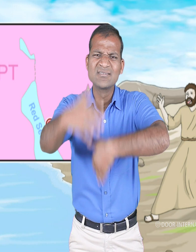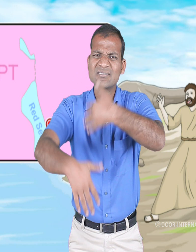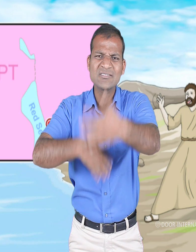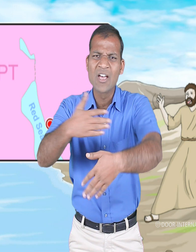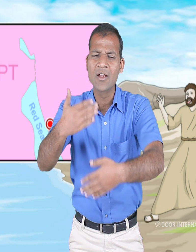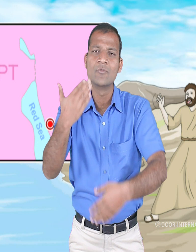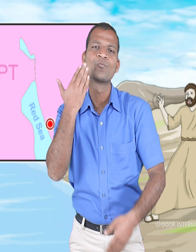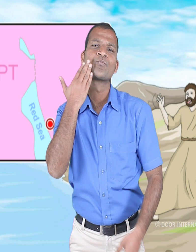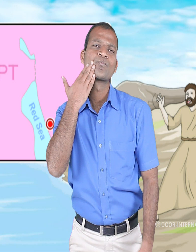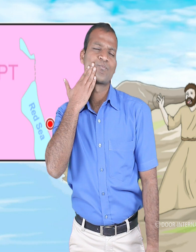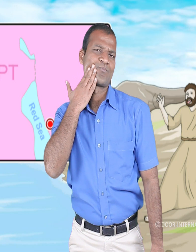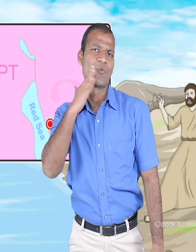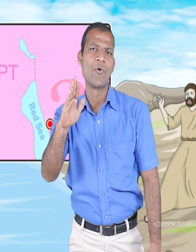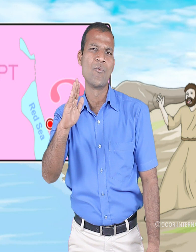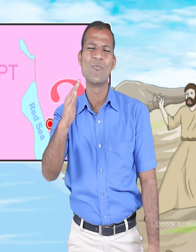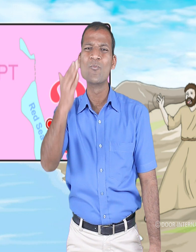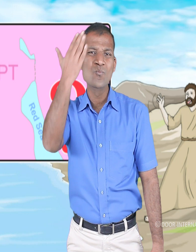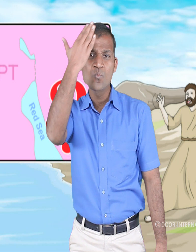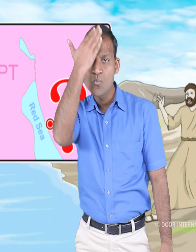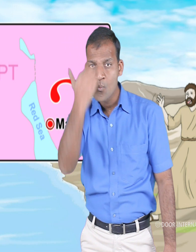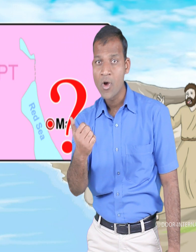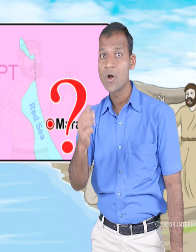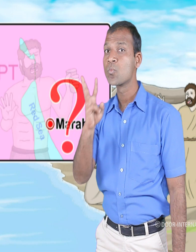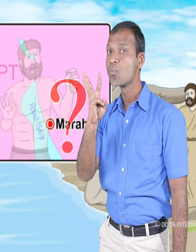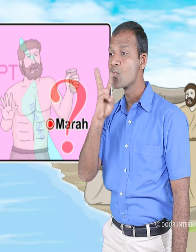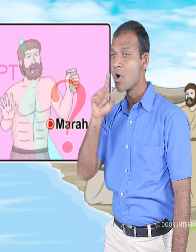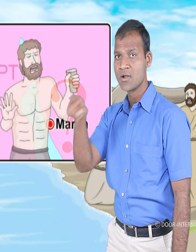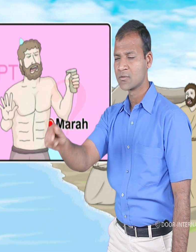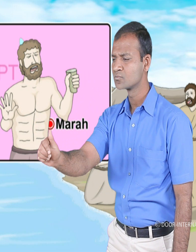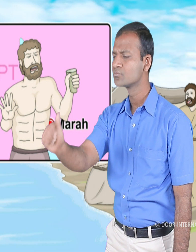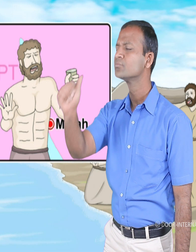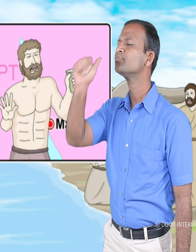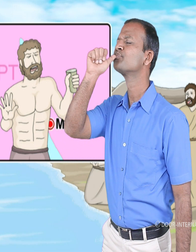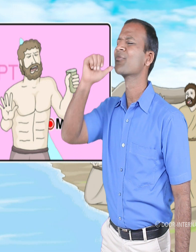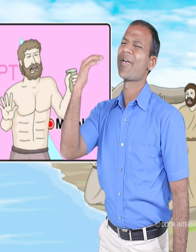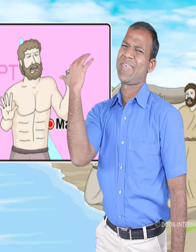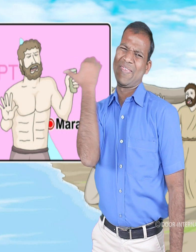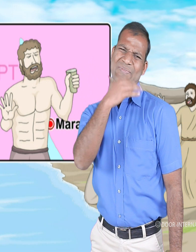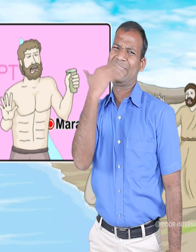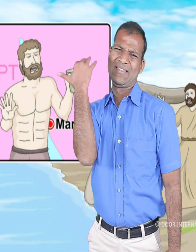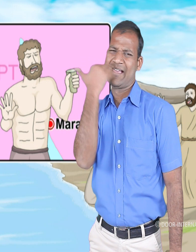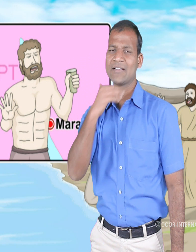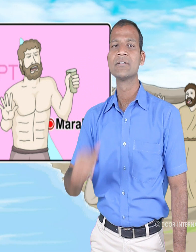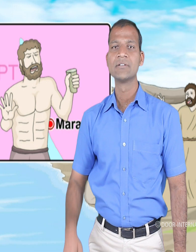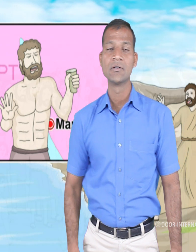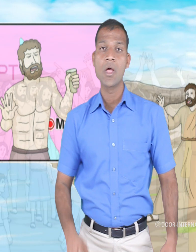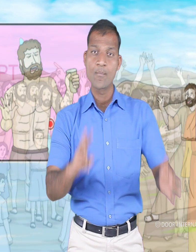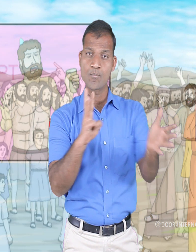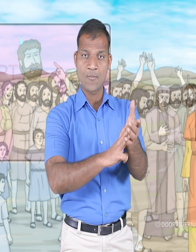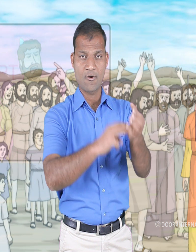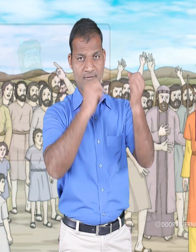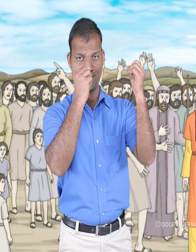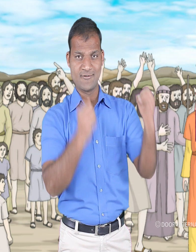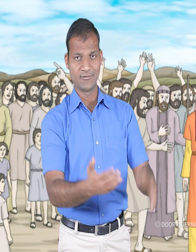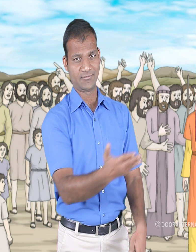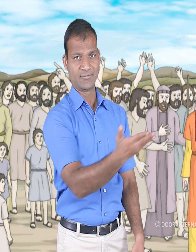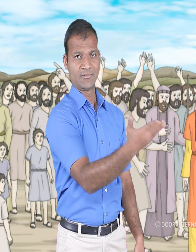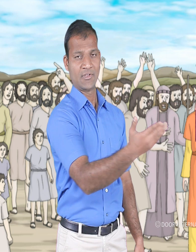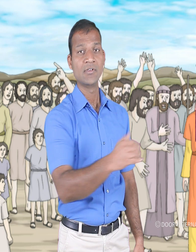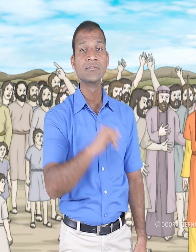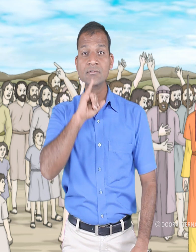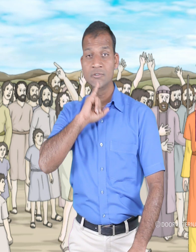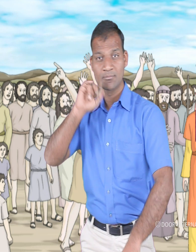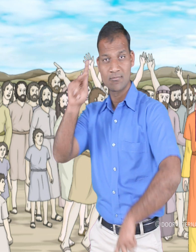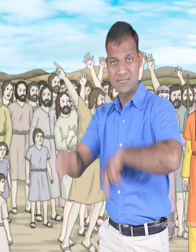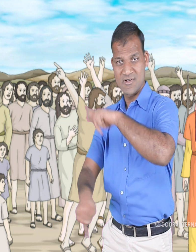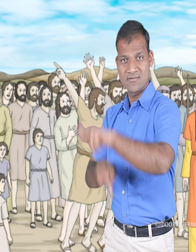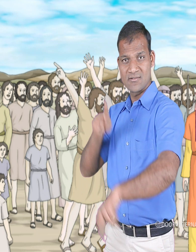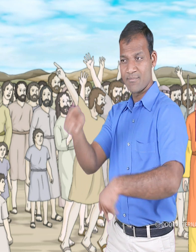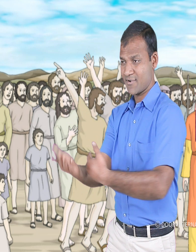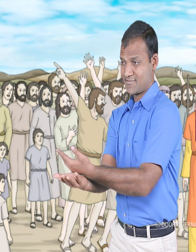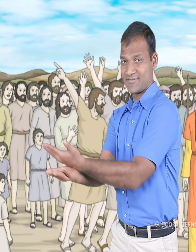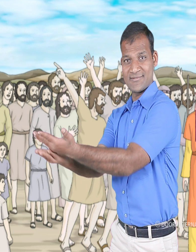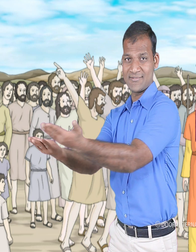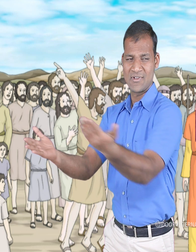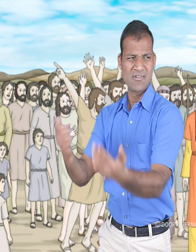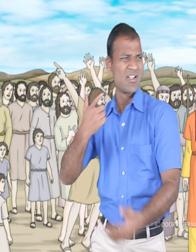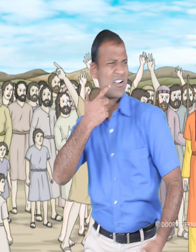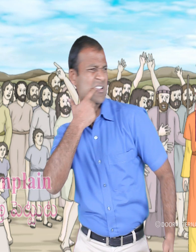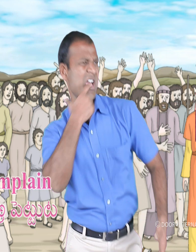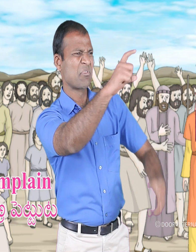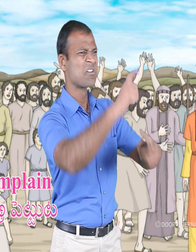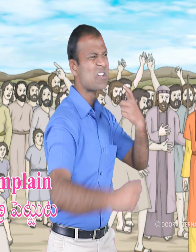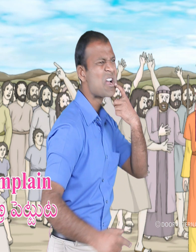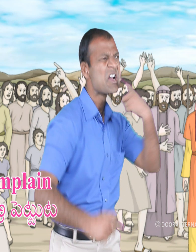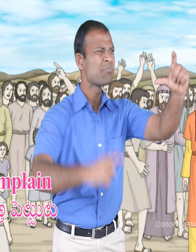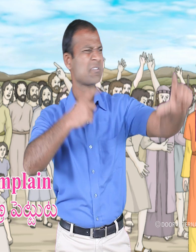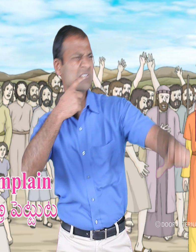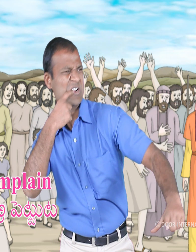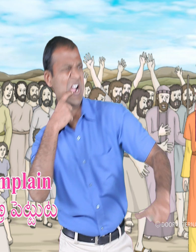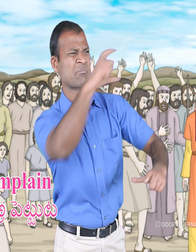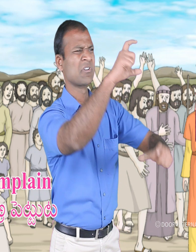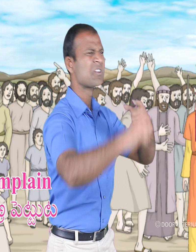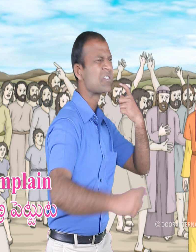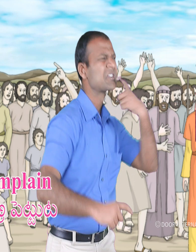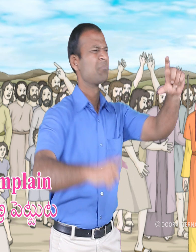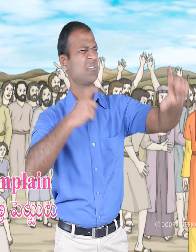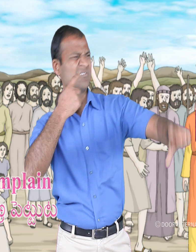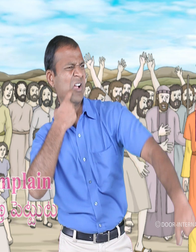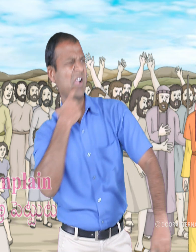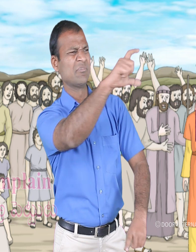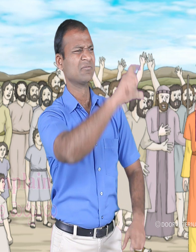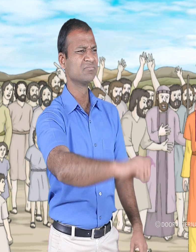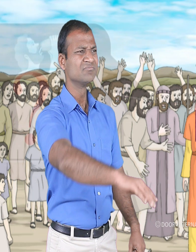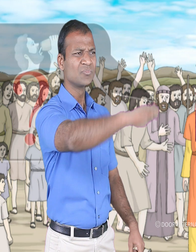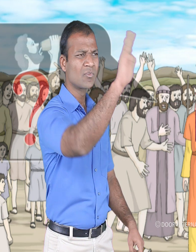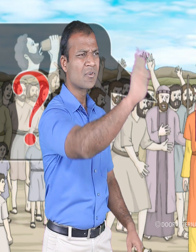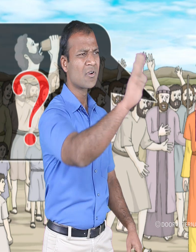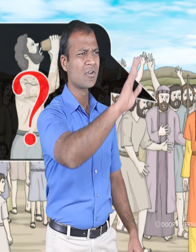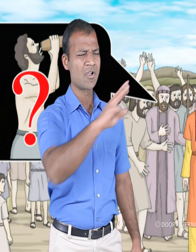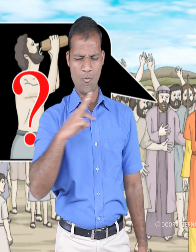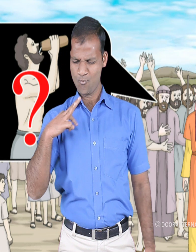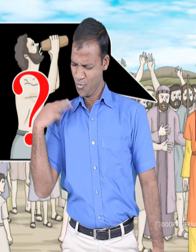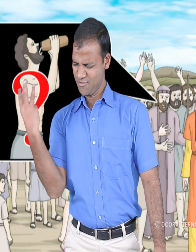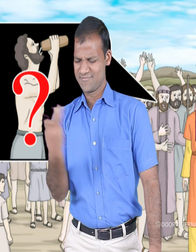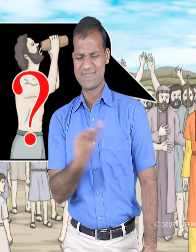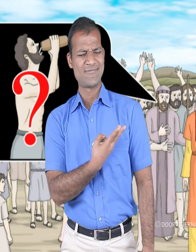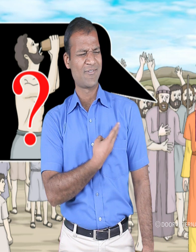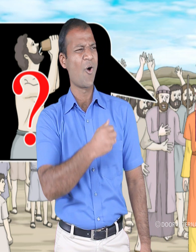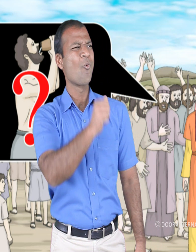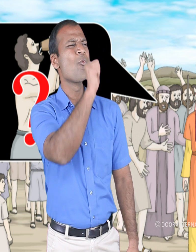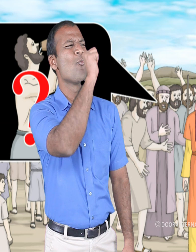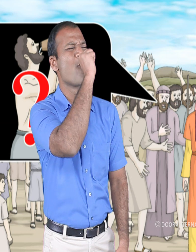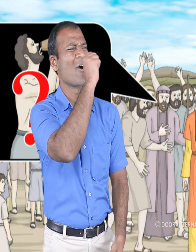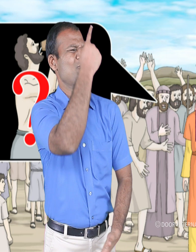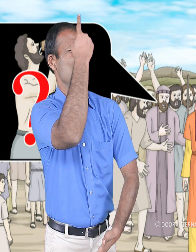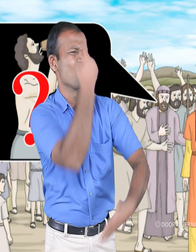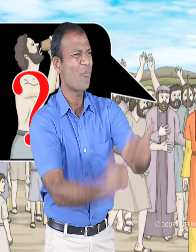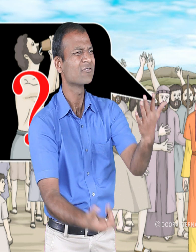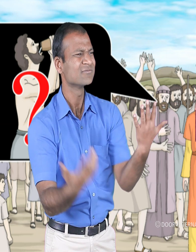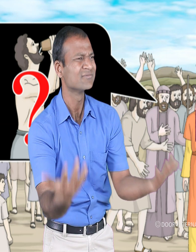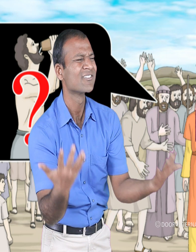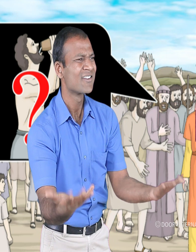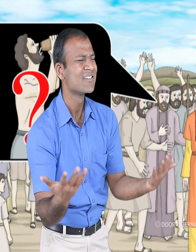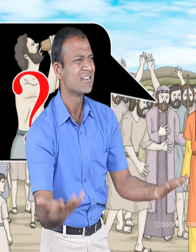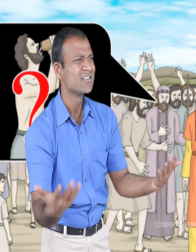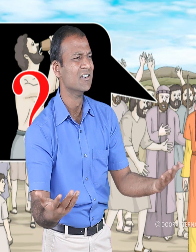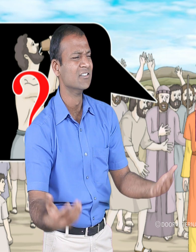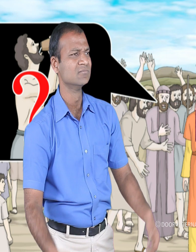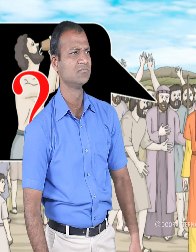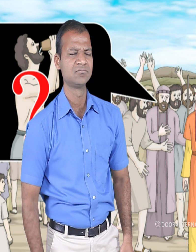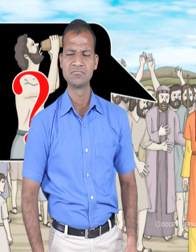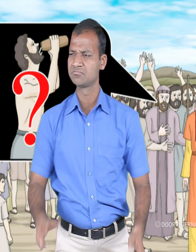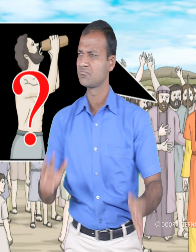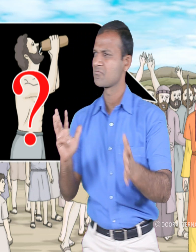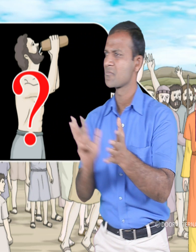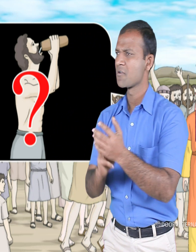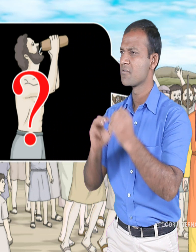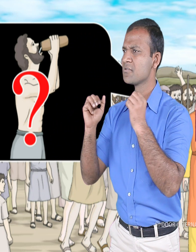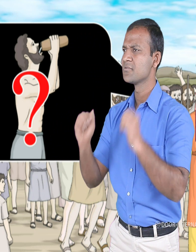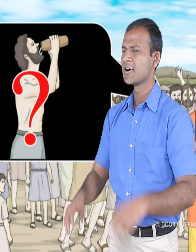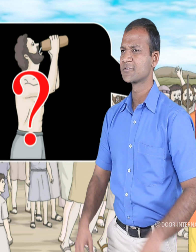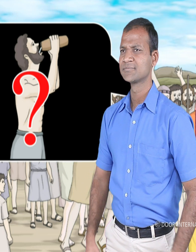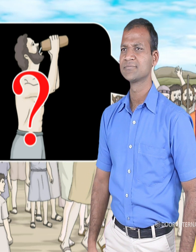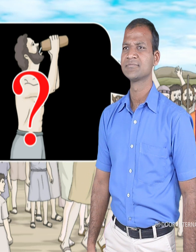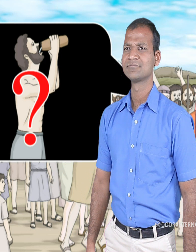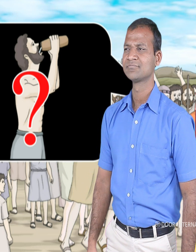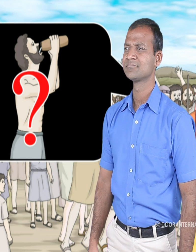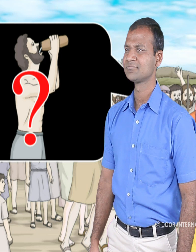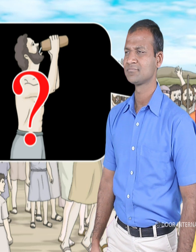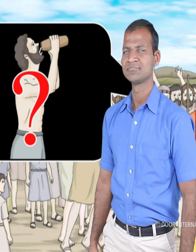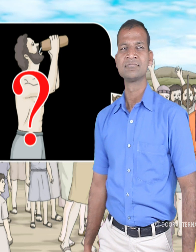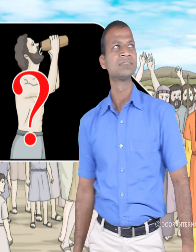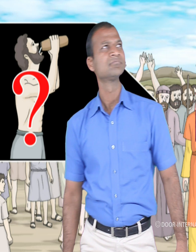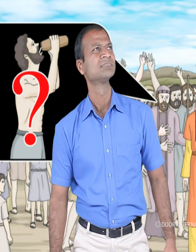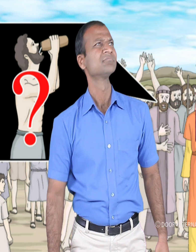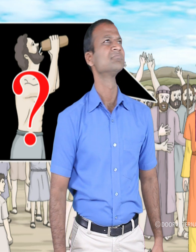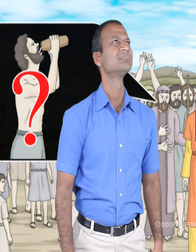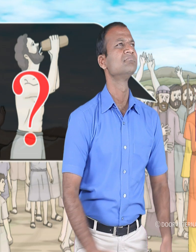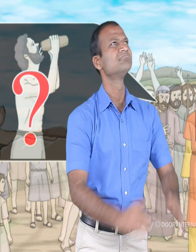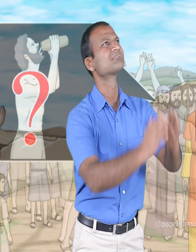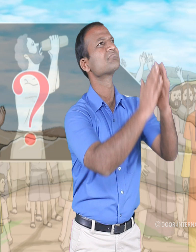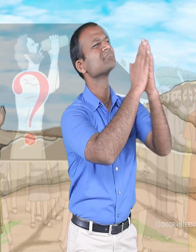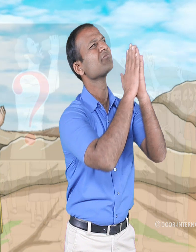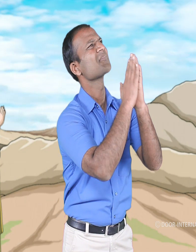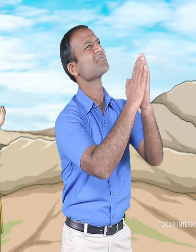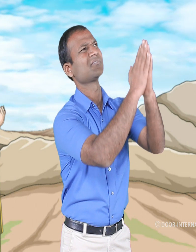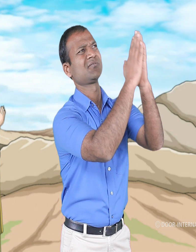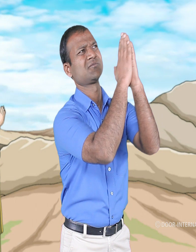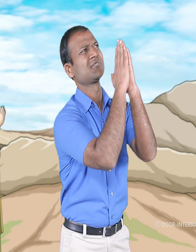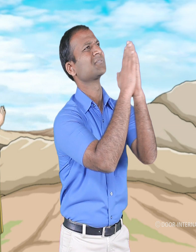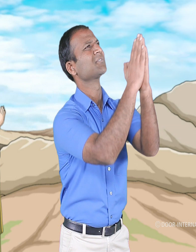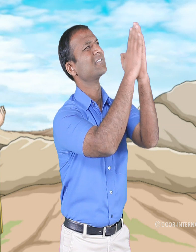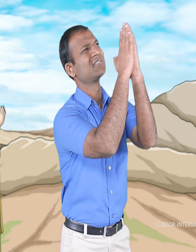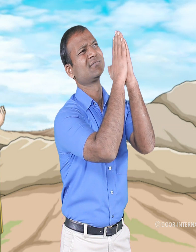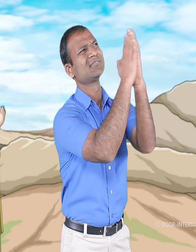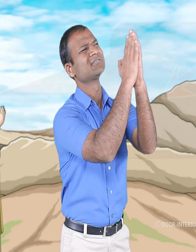(That is why it was named Marah.) So the people grumbled against Moses, saying, “What are we to drink?”